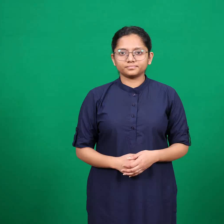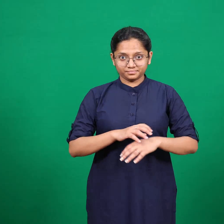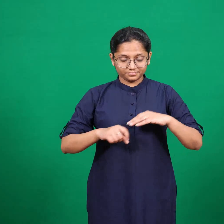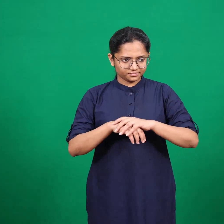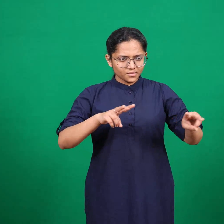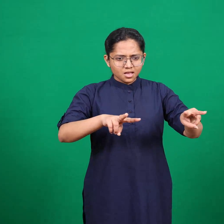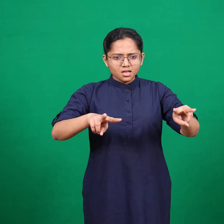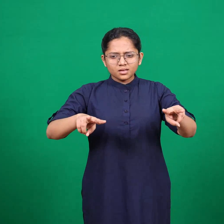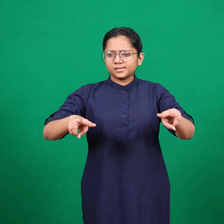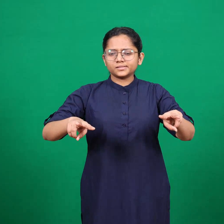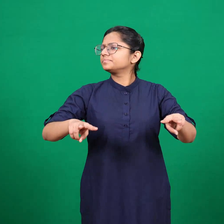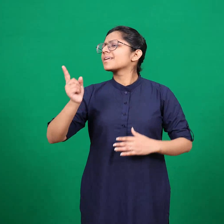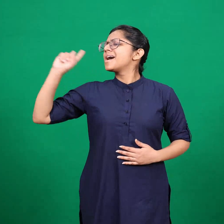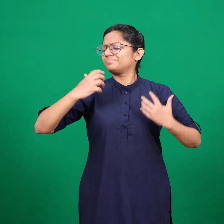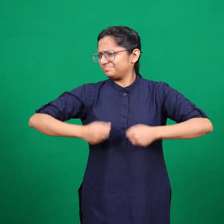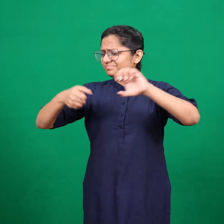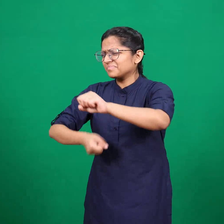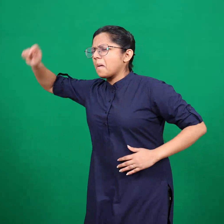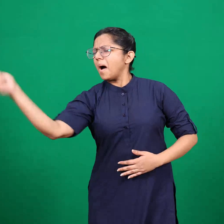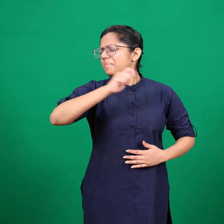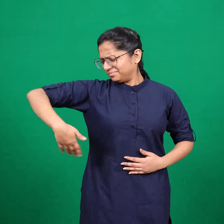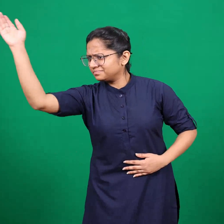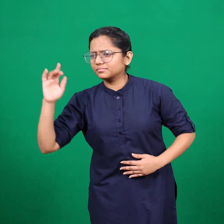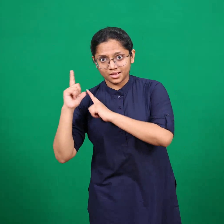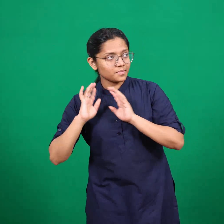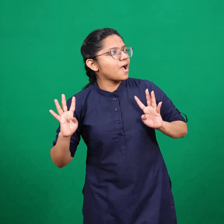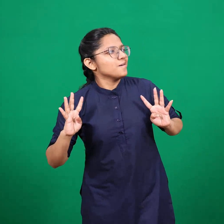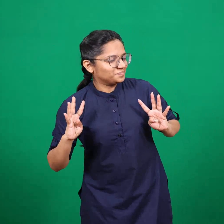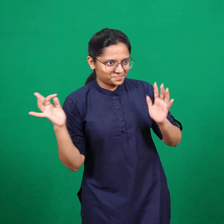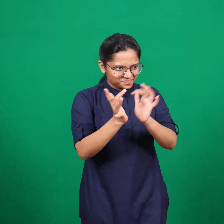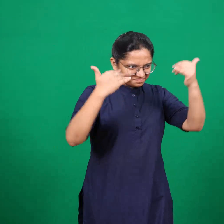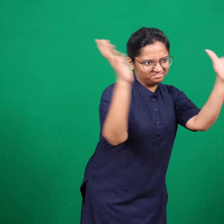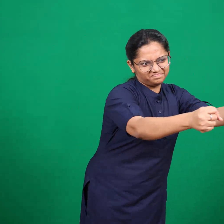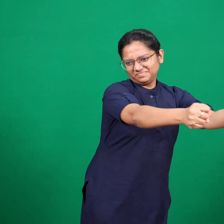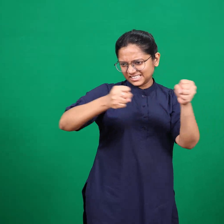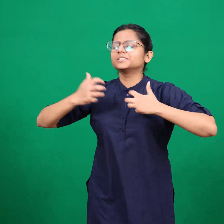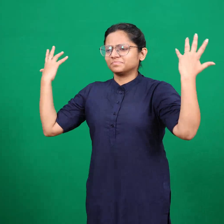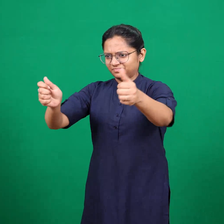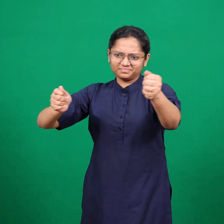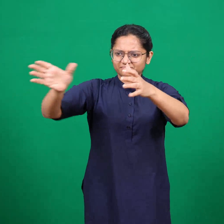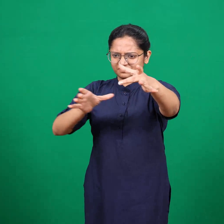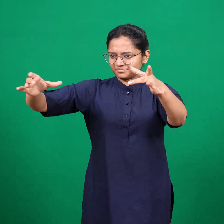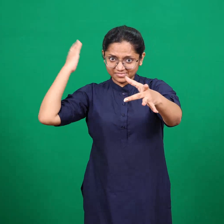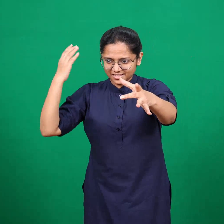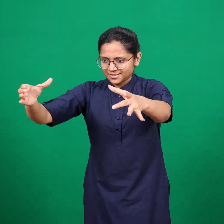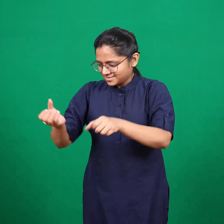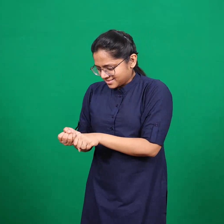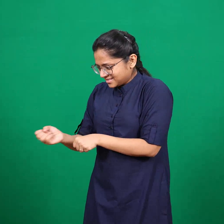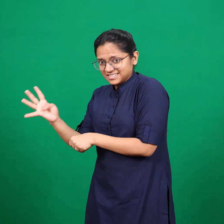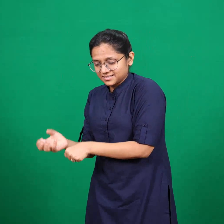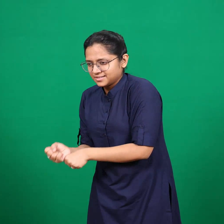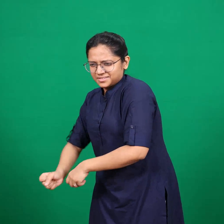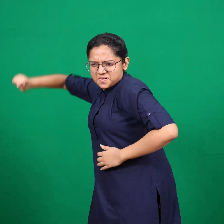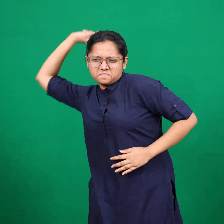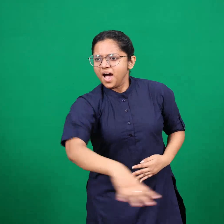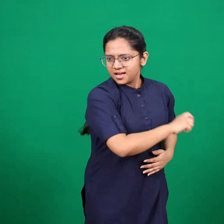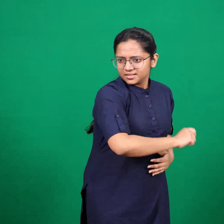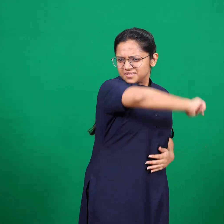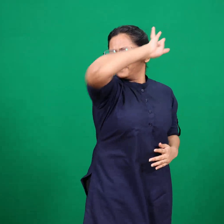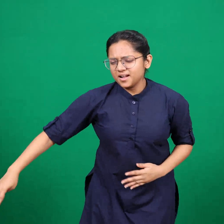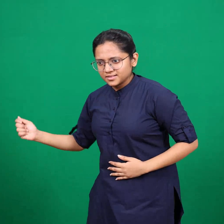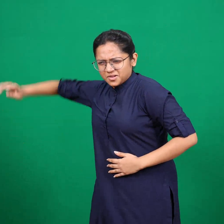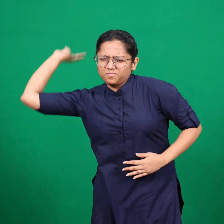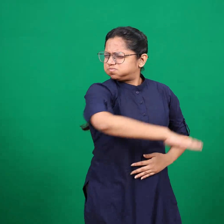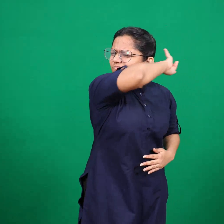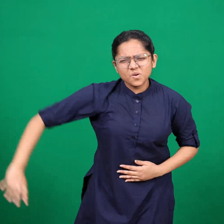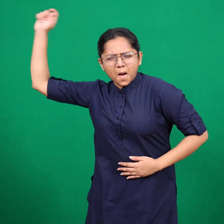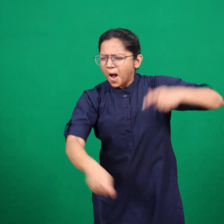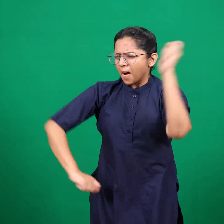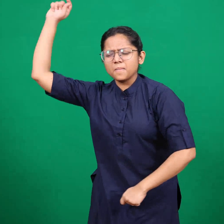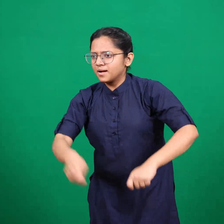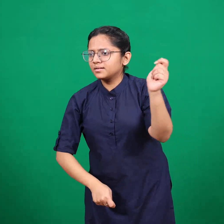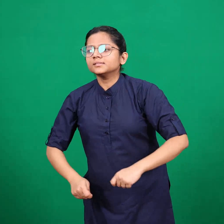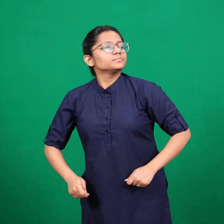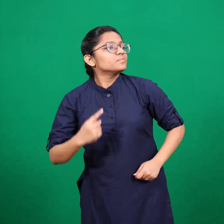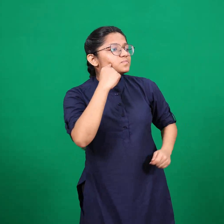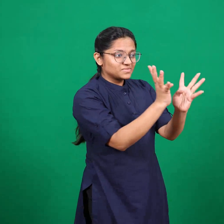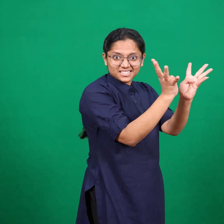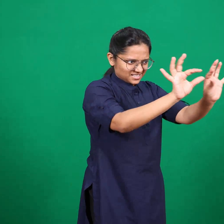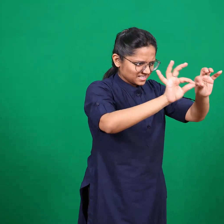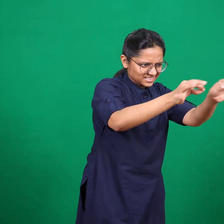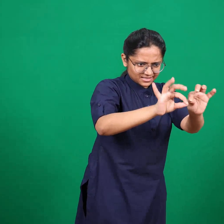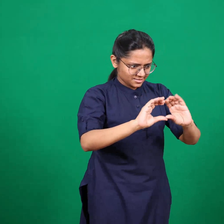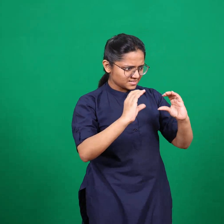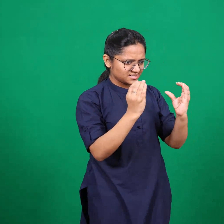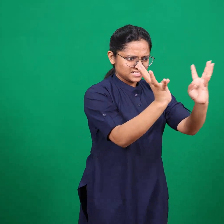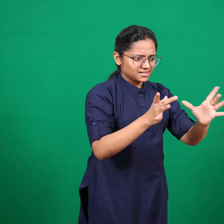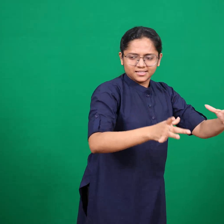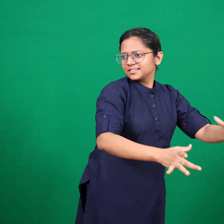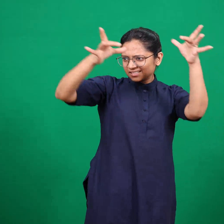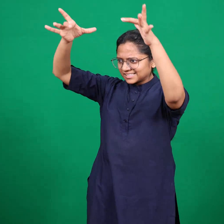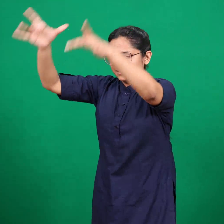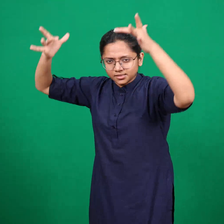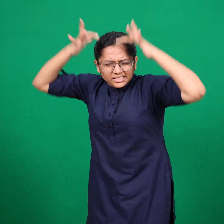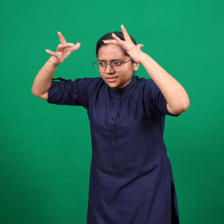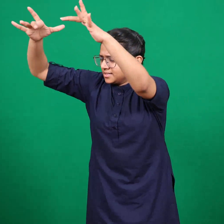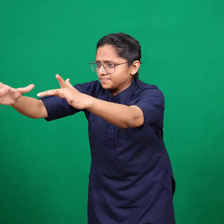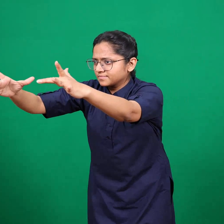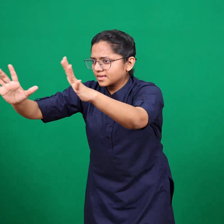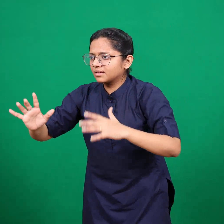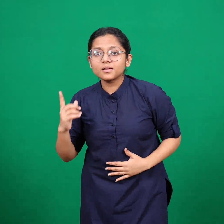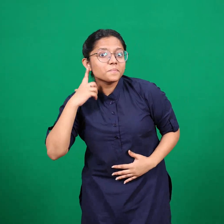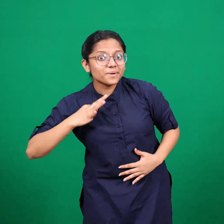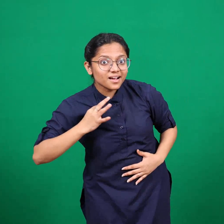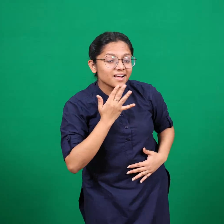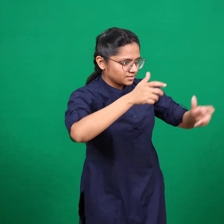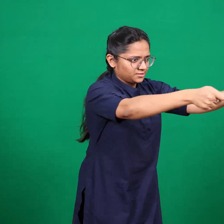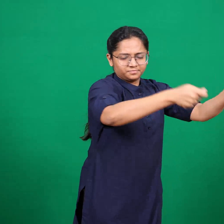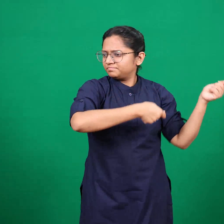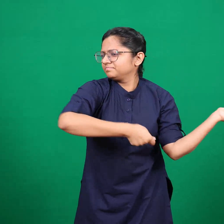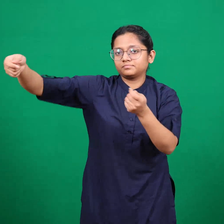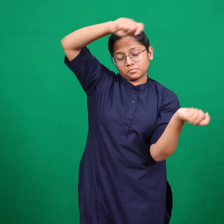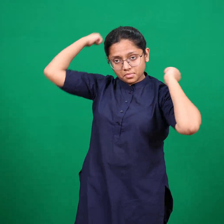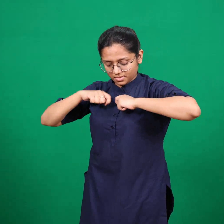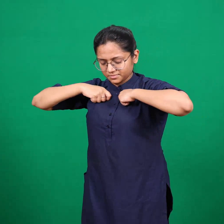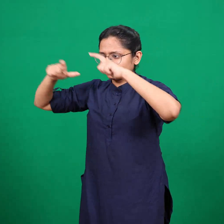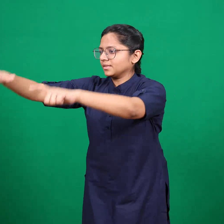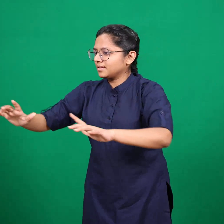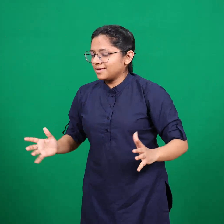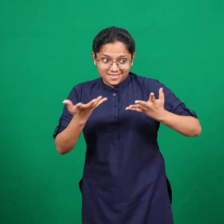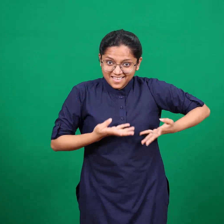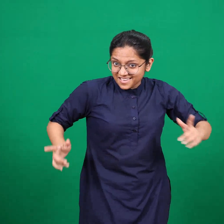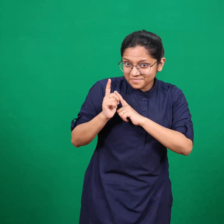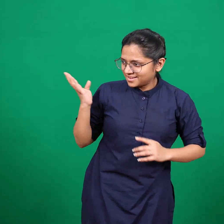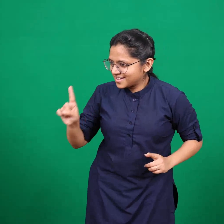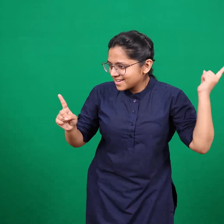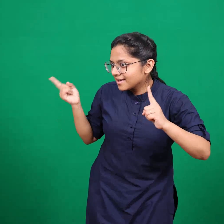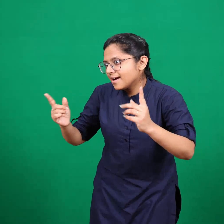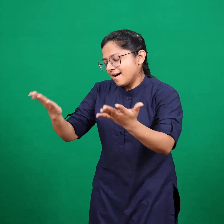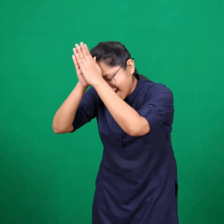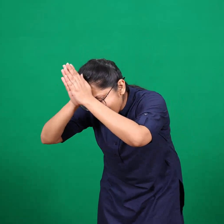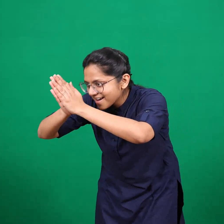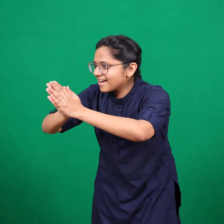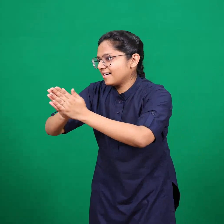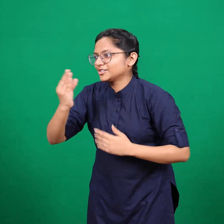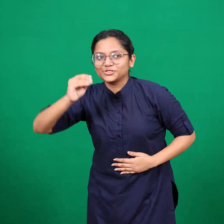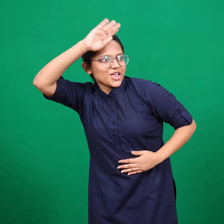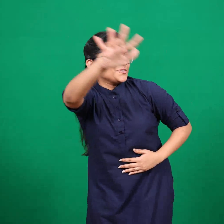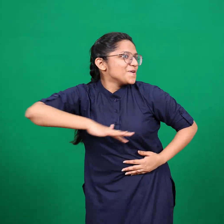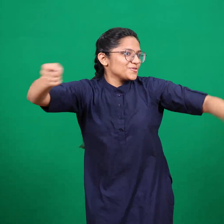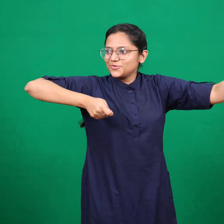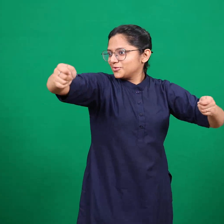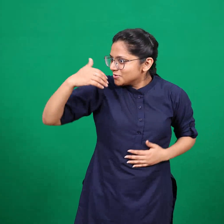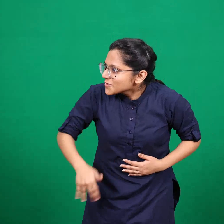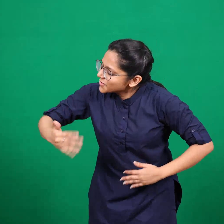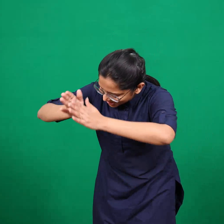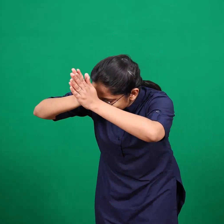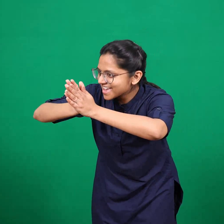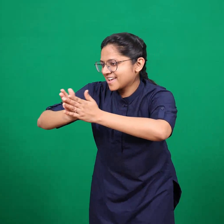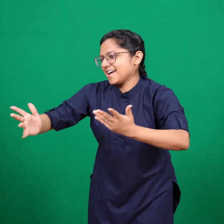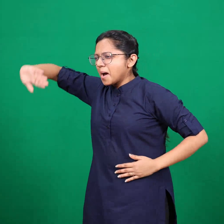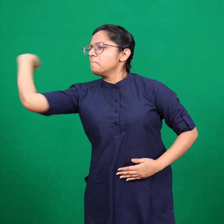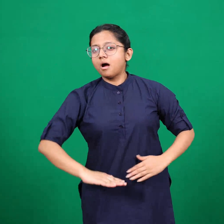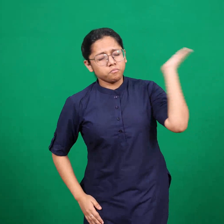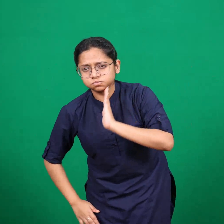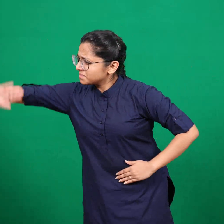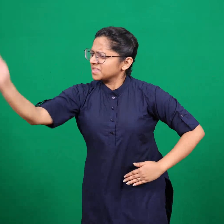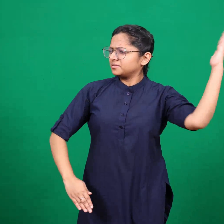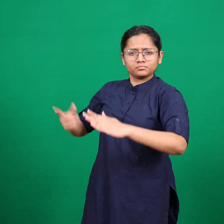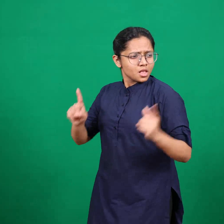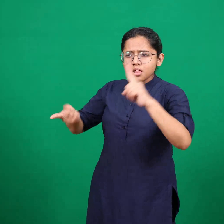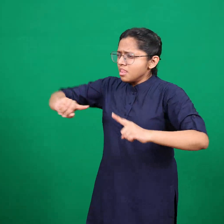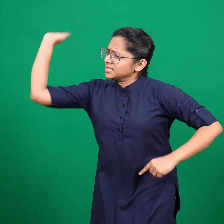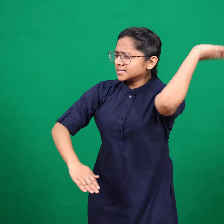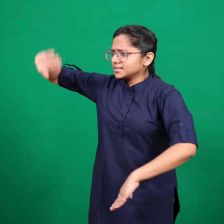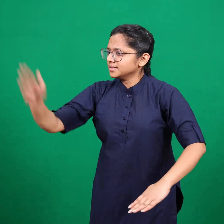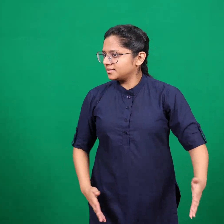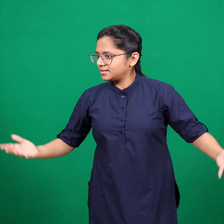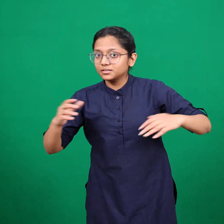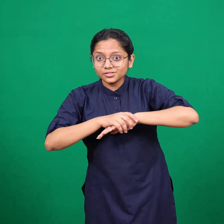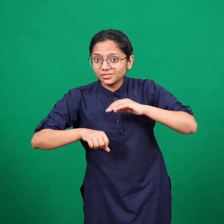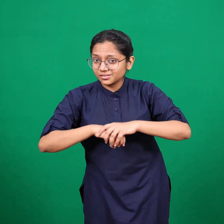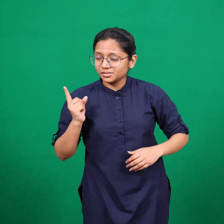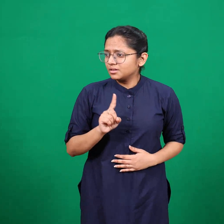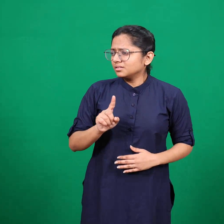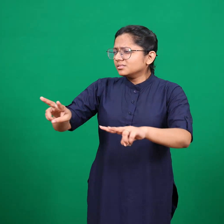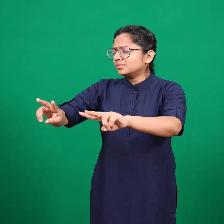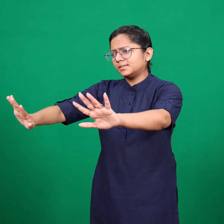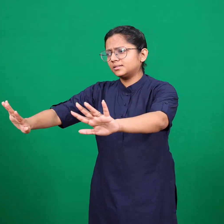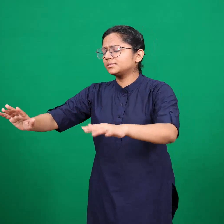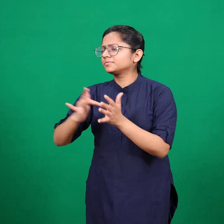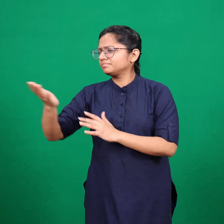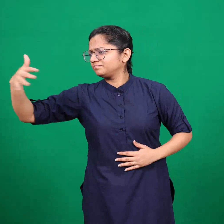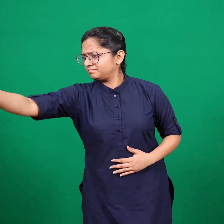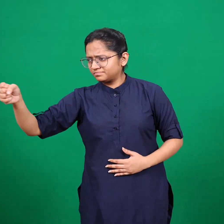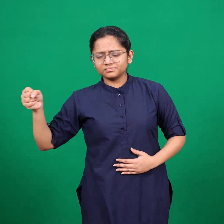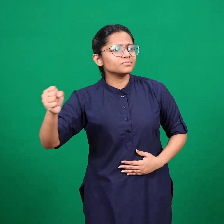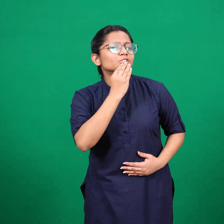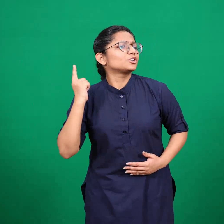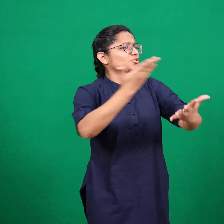Then Pilate took Jesus and had Him flogged. The soldiers twisted together a crown of thorns, set it on His head, and dressed Him in a purple robe. And they went up to Him again and again, saying, "Hail, King of the Jews!" and slapping Him in the face. Once again Pilate came out and said to the Jews, "Look, I am bringing Him out to you to let you know that I find no basis for a charge against Him."